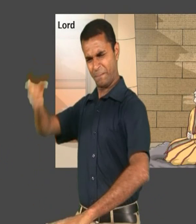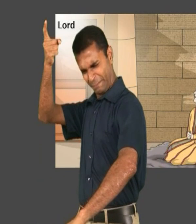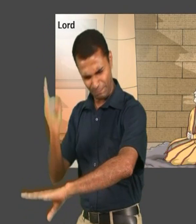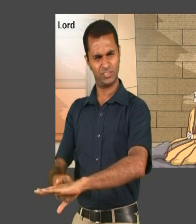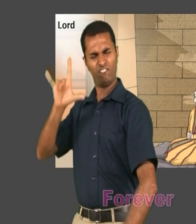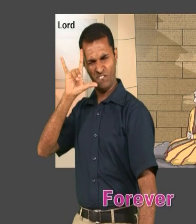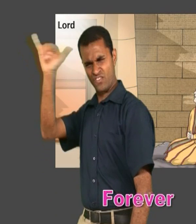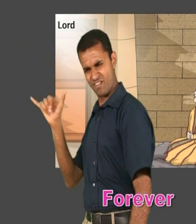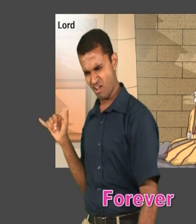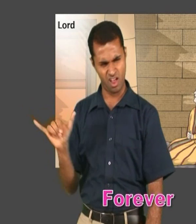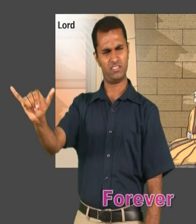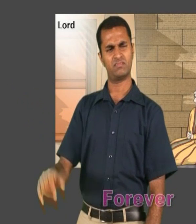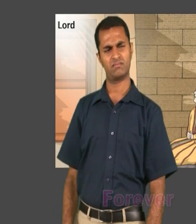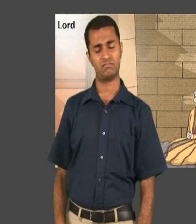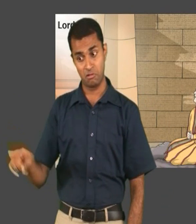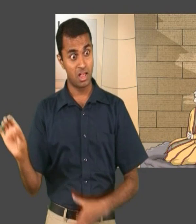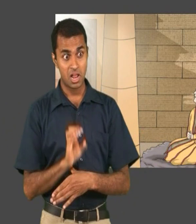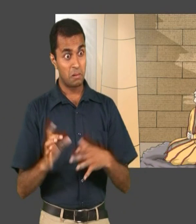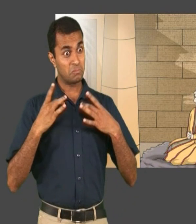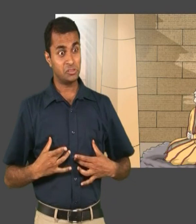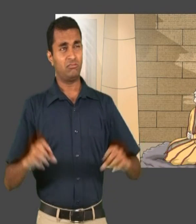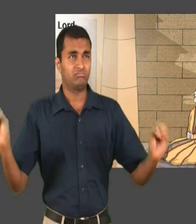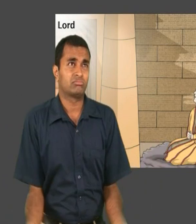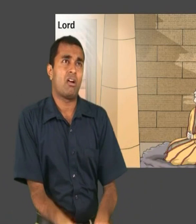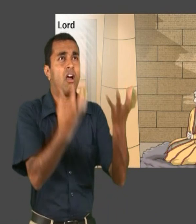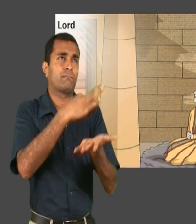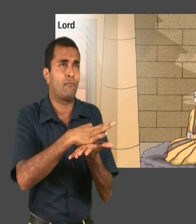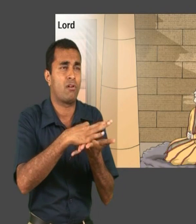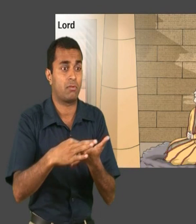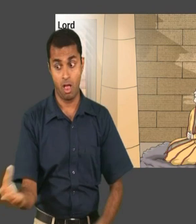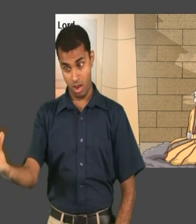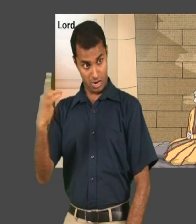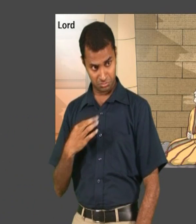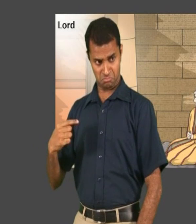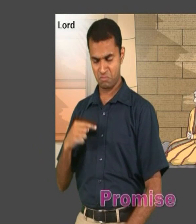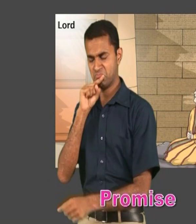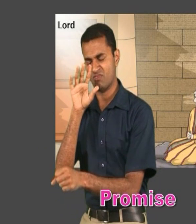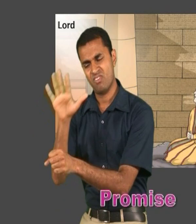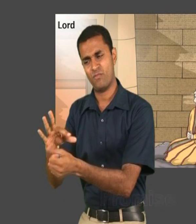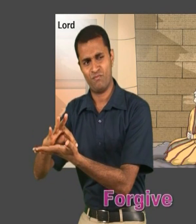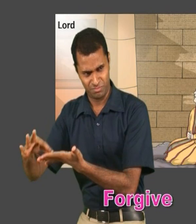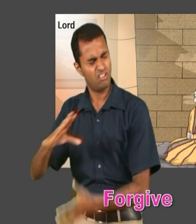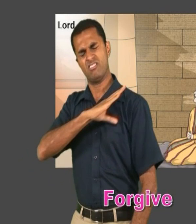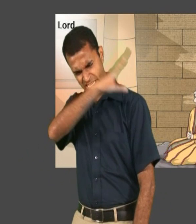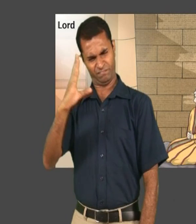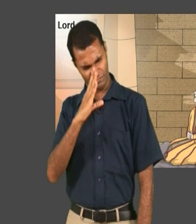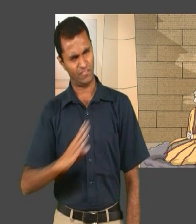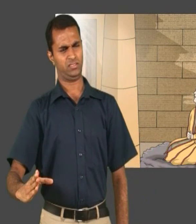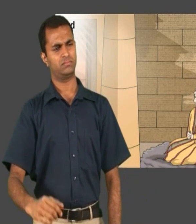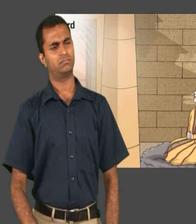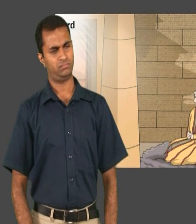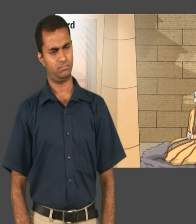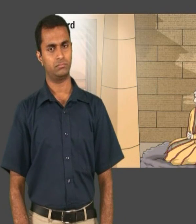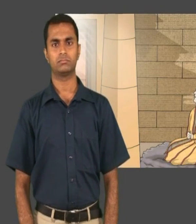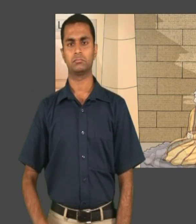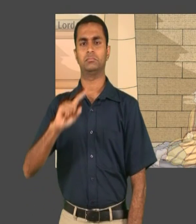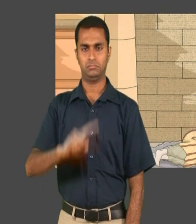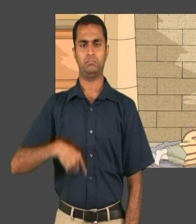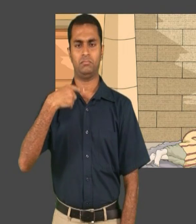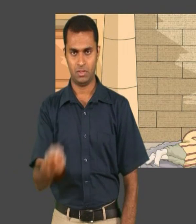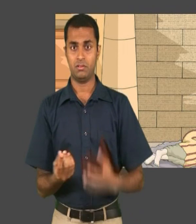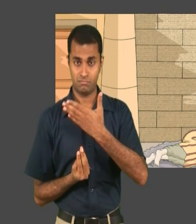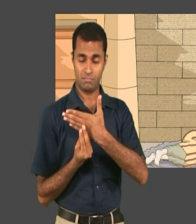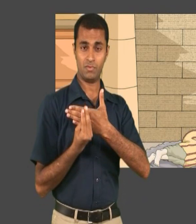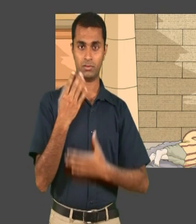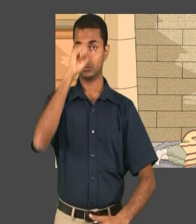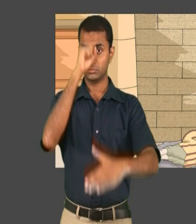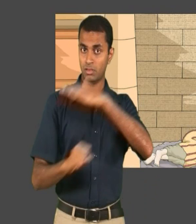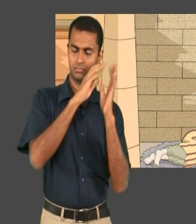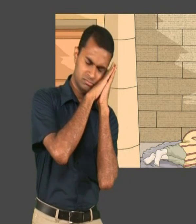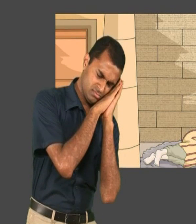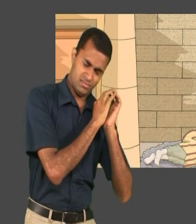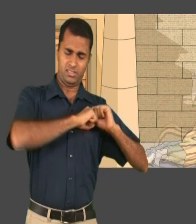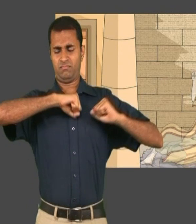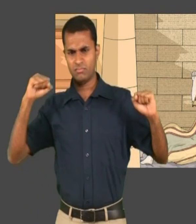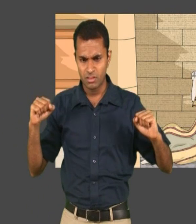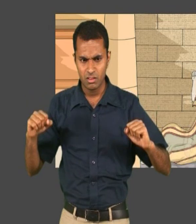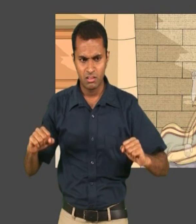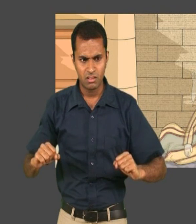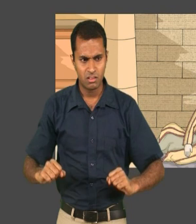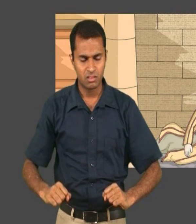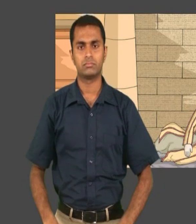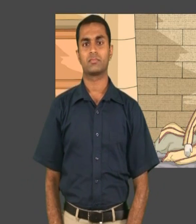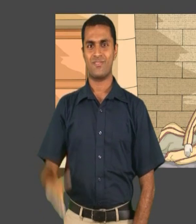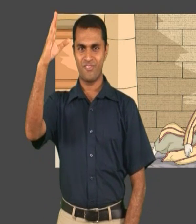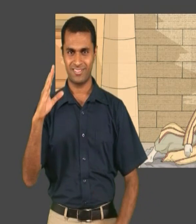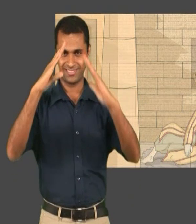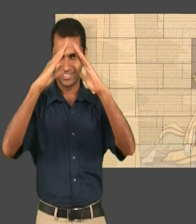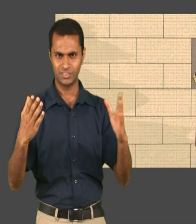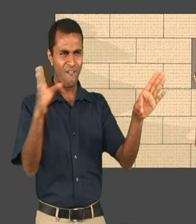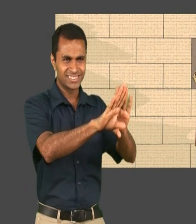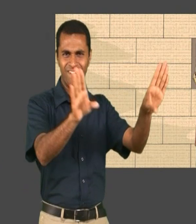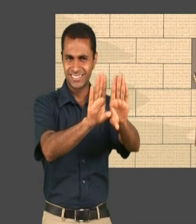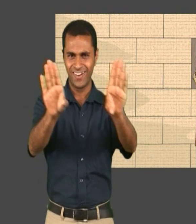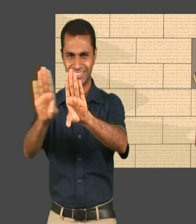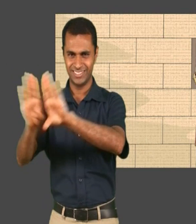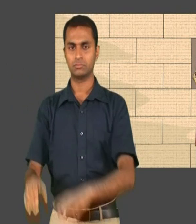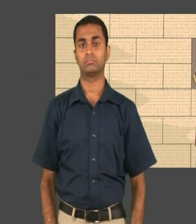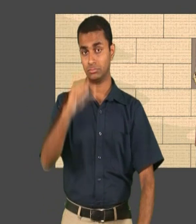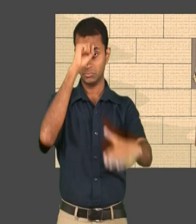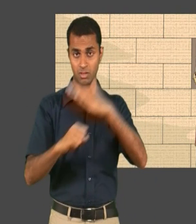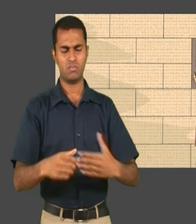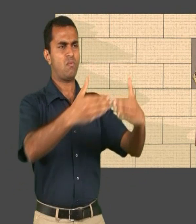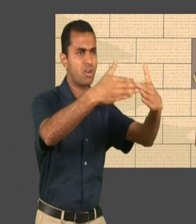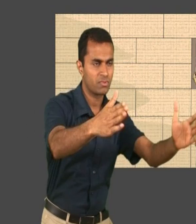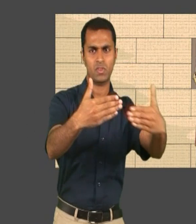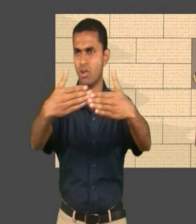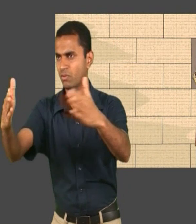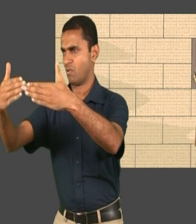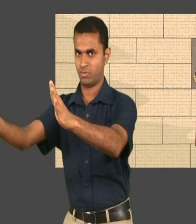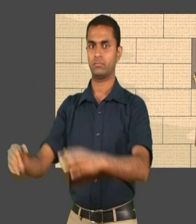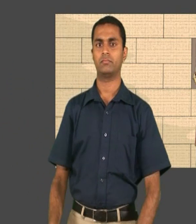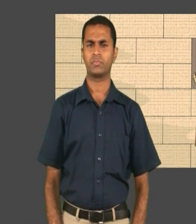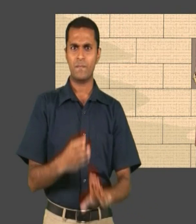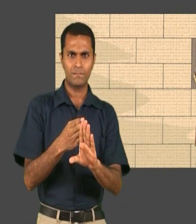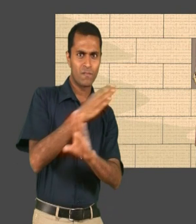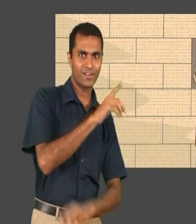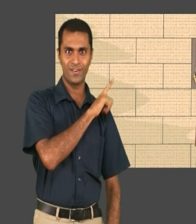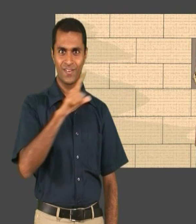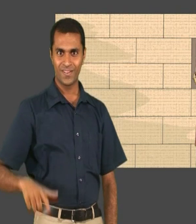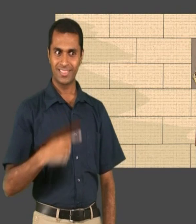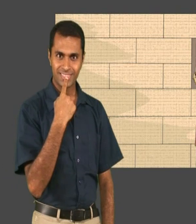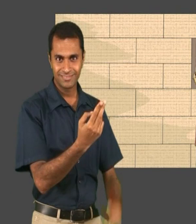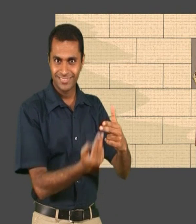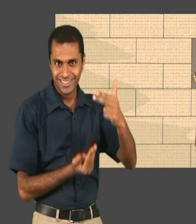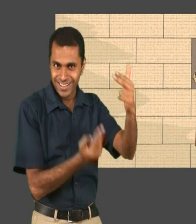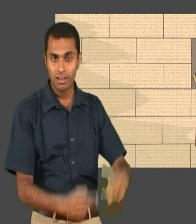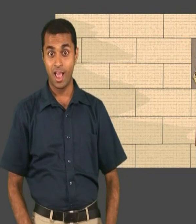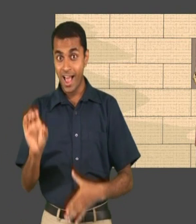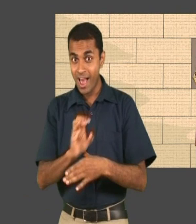Therefore I have sworn to the house of Eli, ‘The iniquity of Eli’s house shall never be atoned for by sacrifice or offering.’” Samuel lay down until the morning;